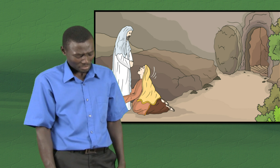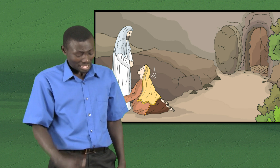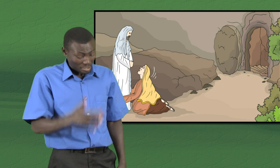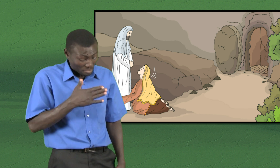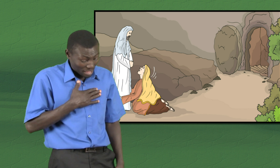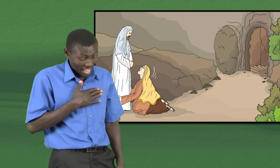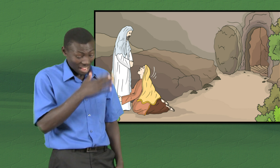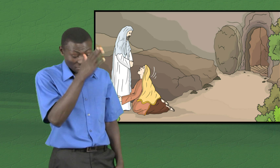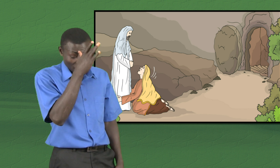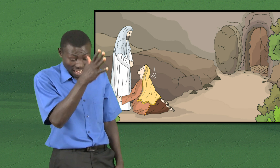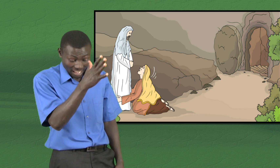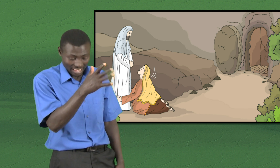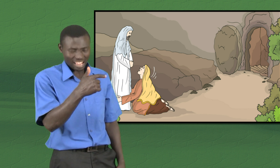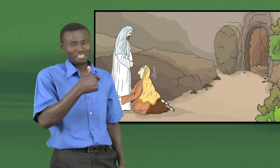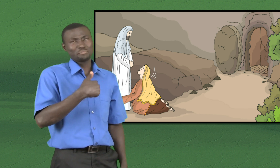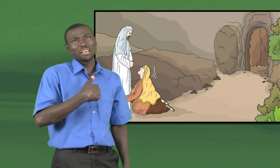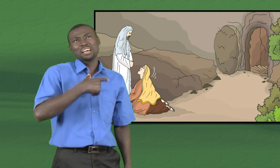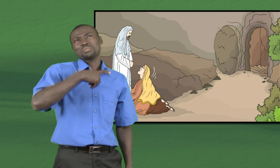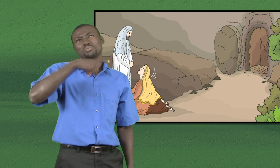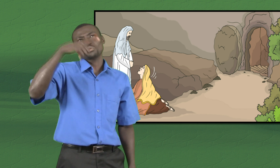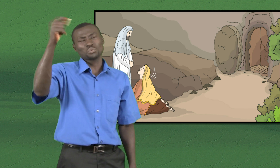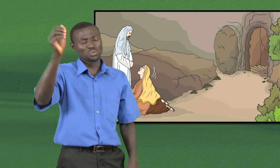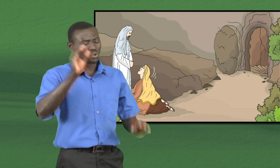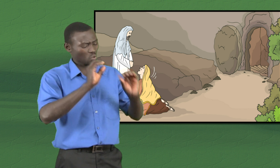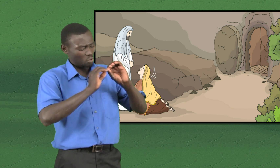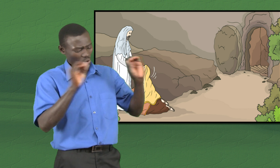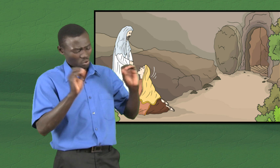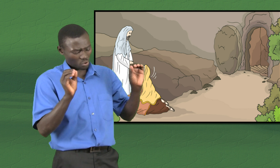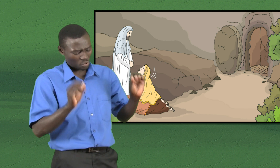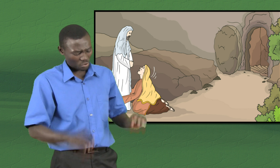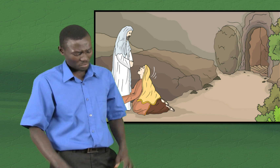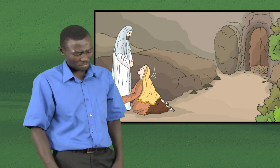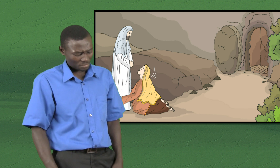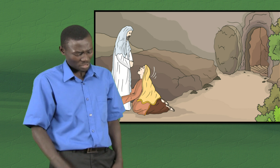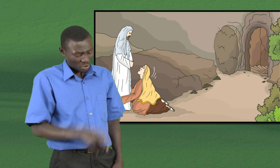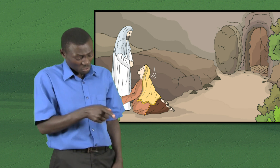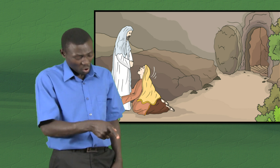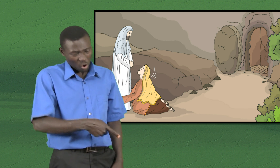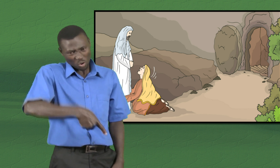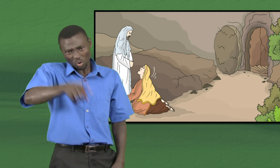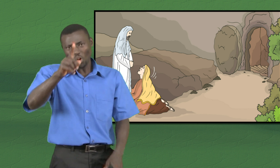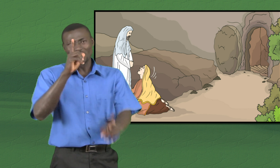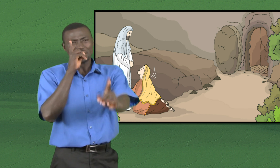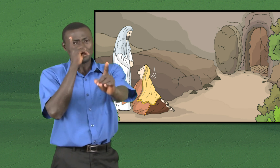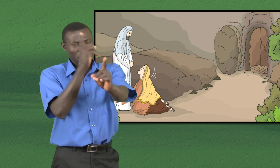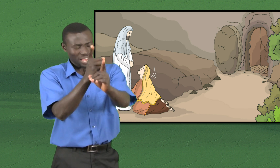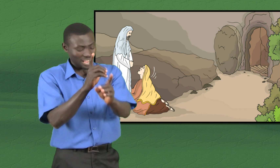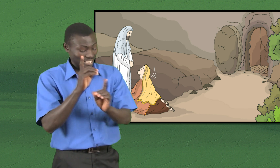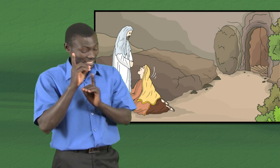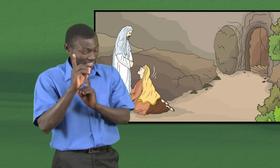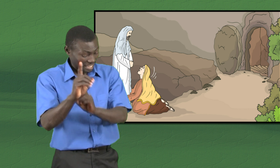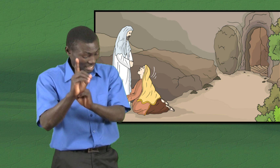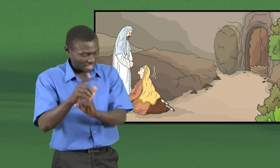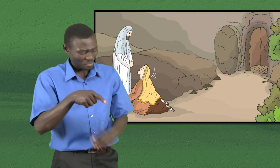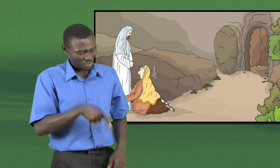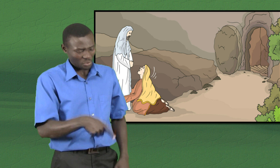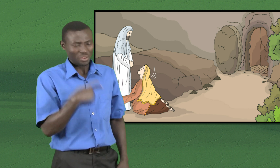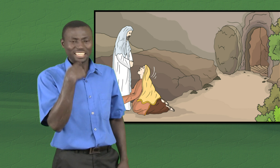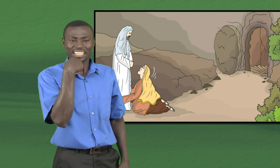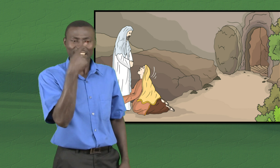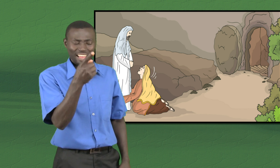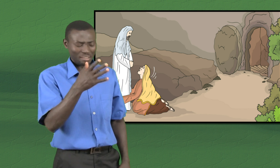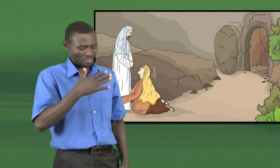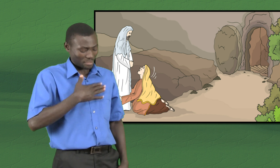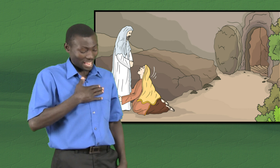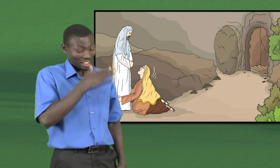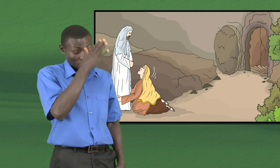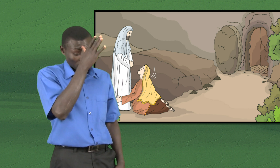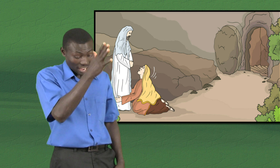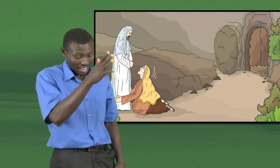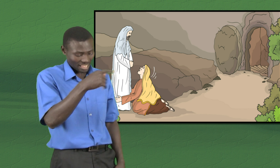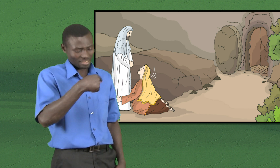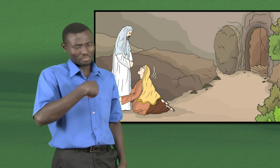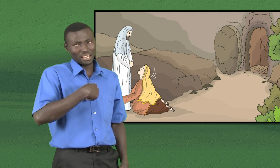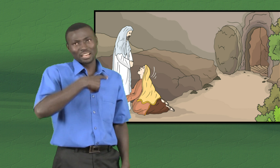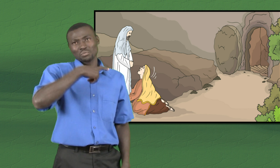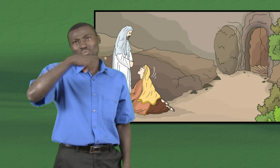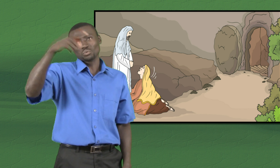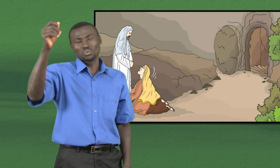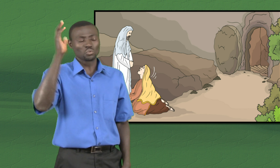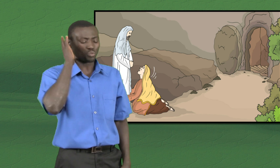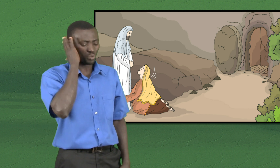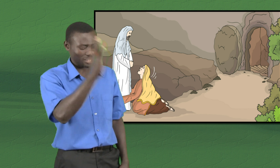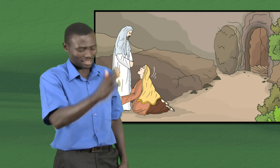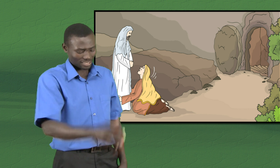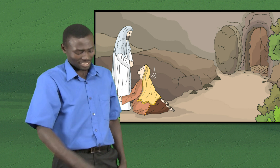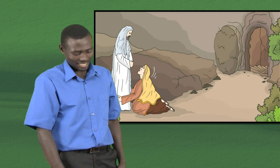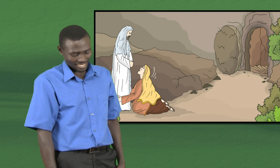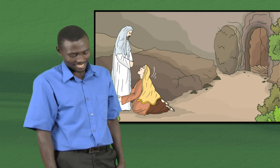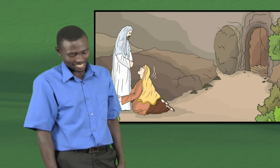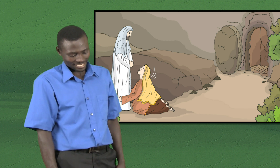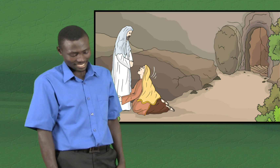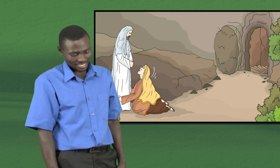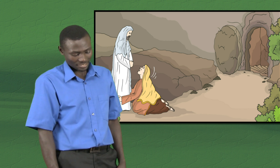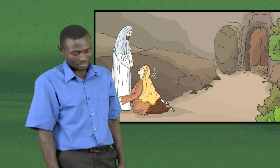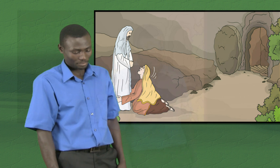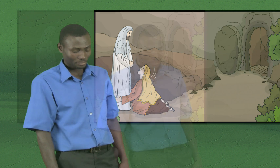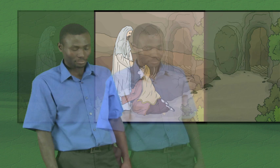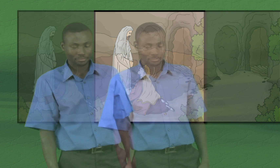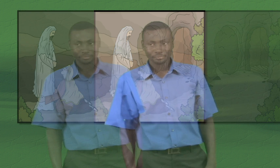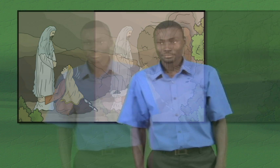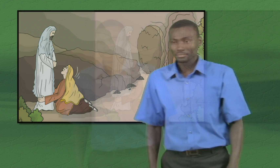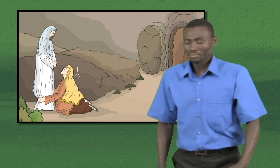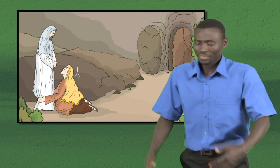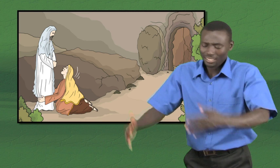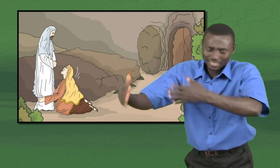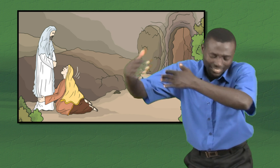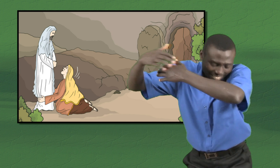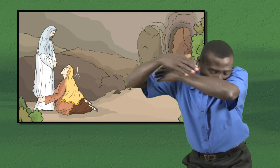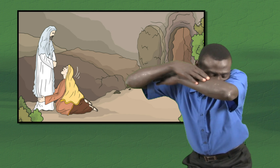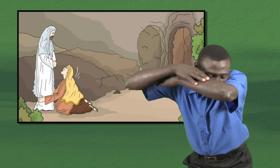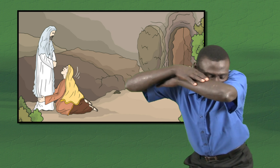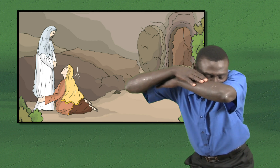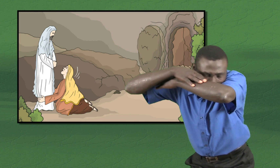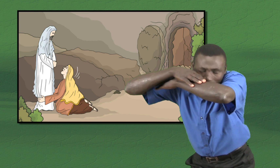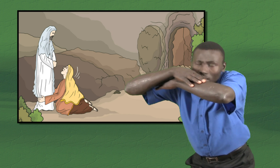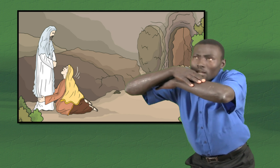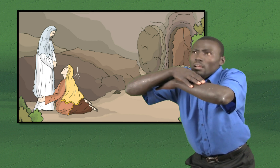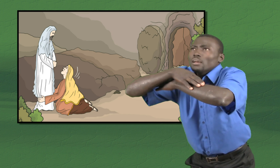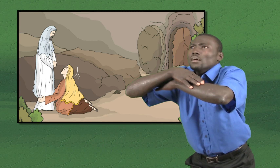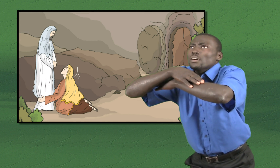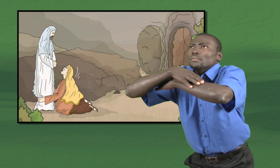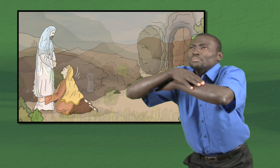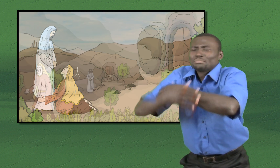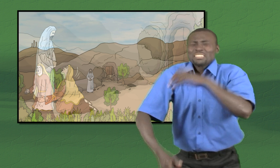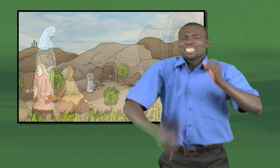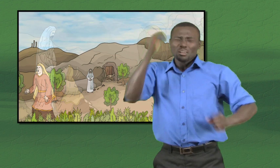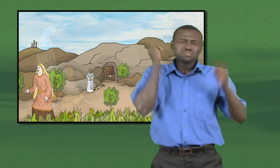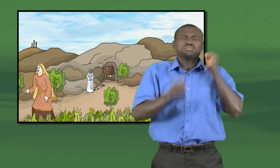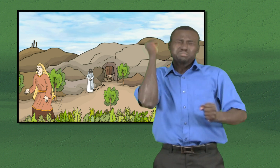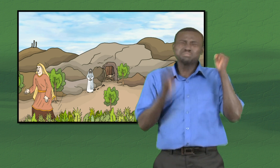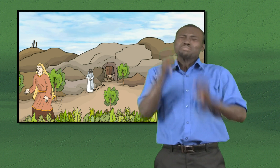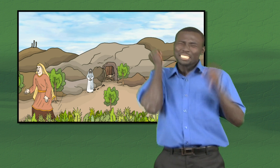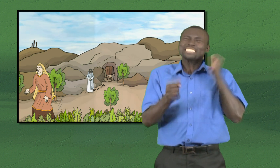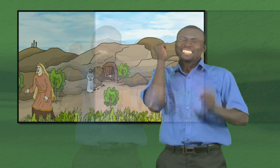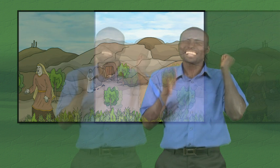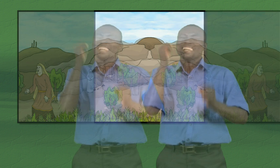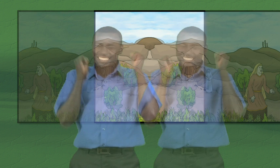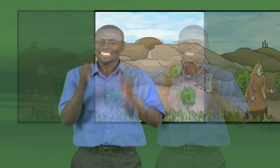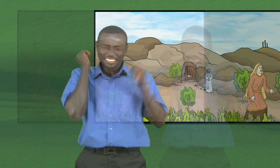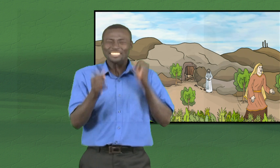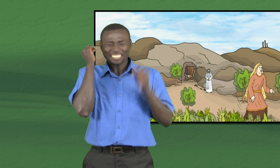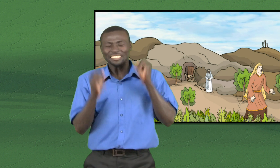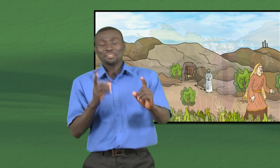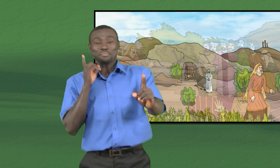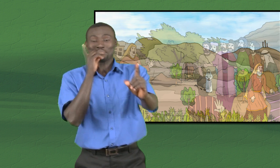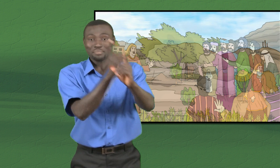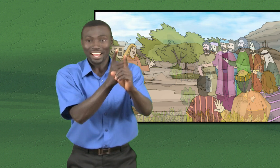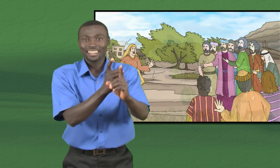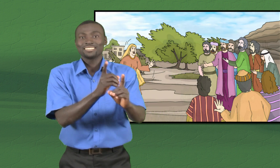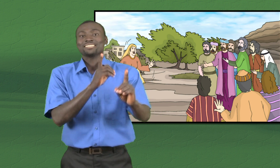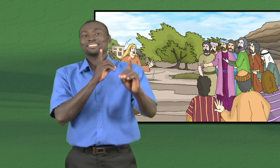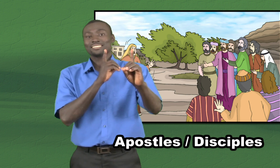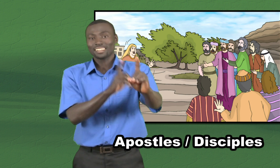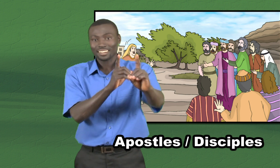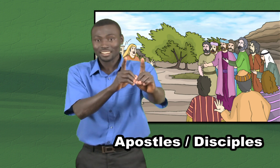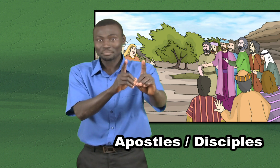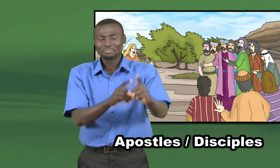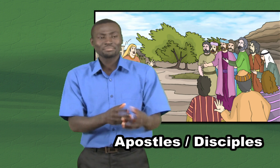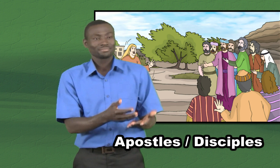“Do not cling to Me,” Jesus said, “for I have not yet ascended to the Father.